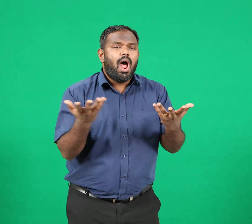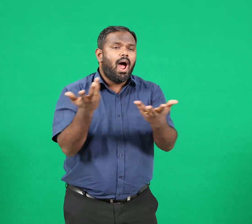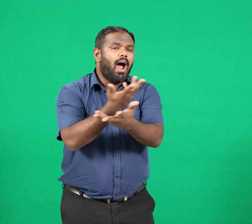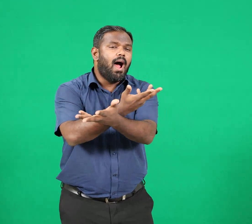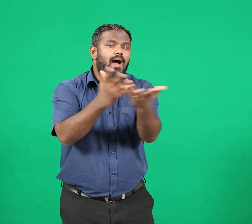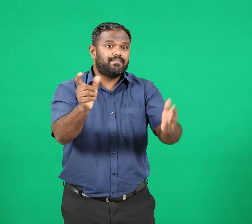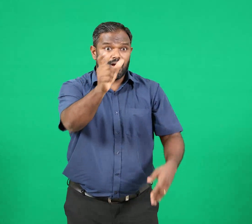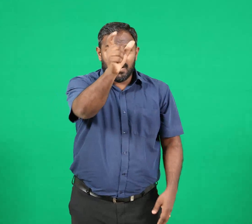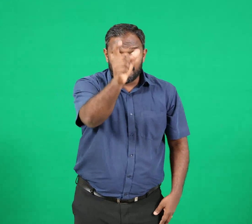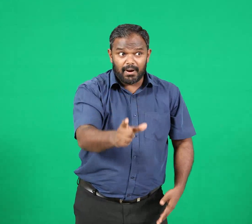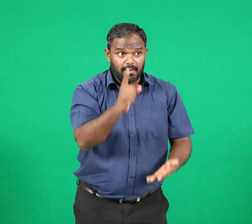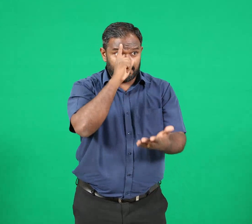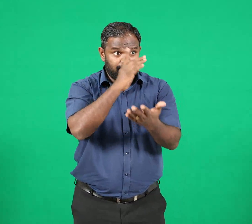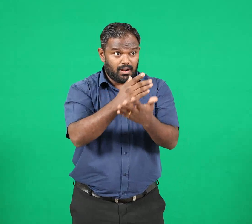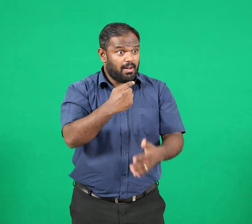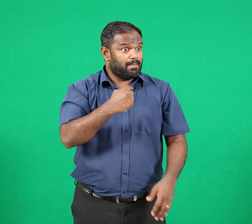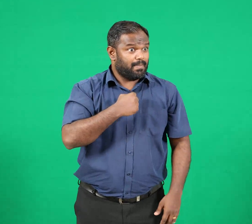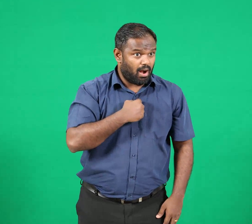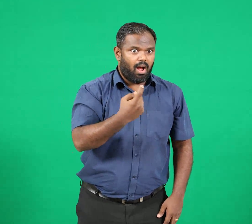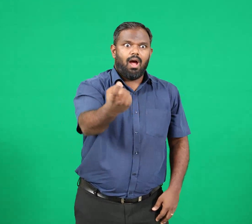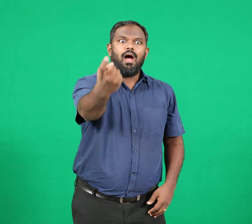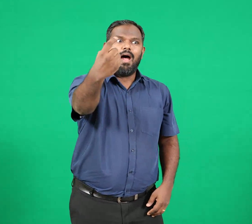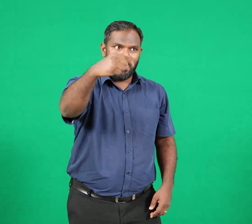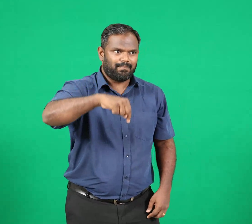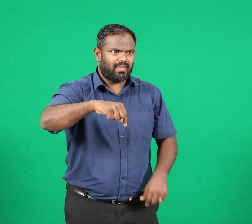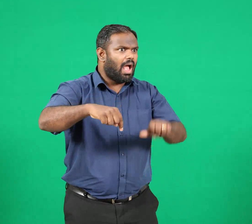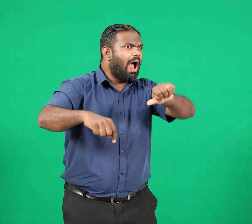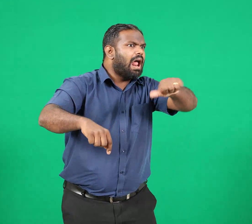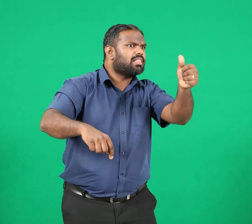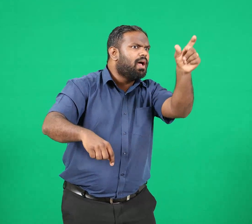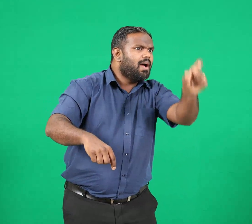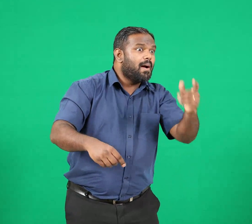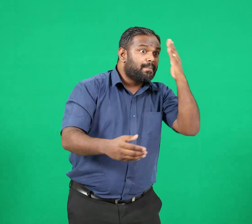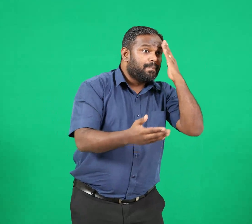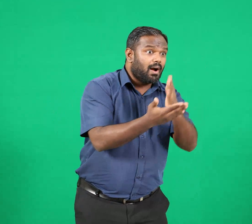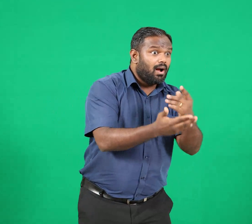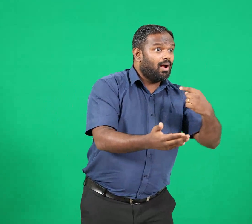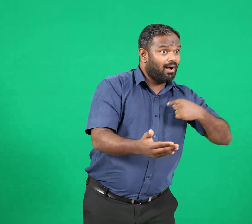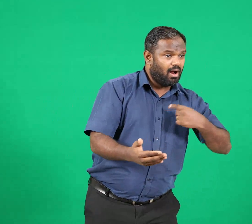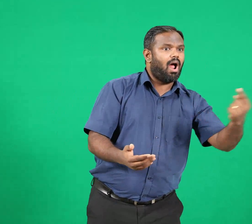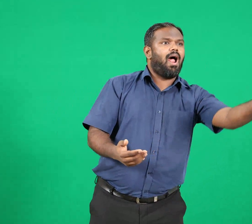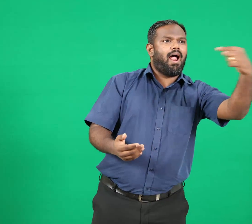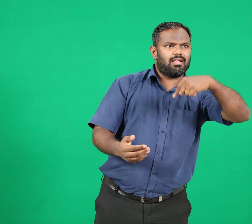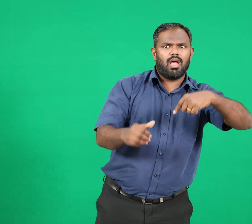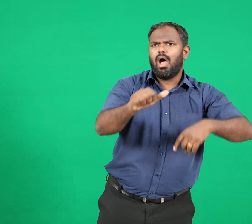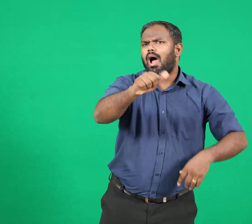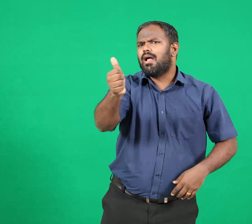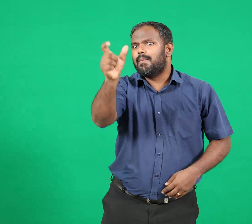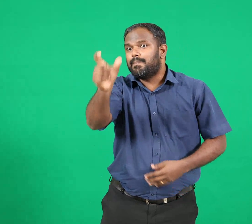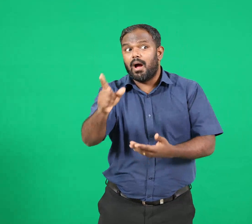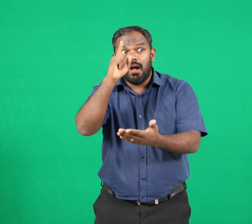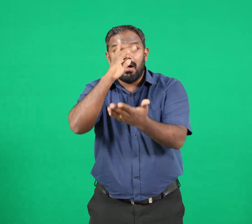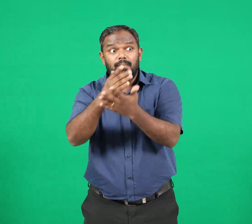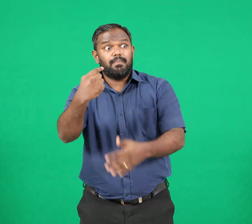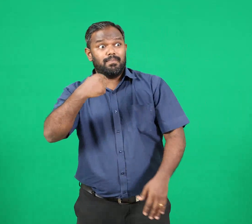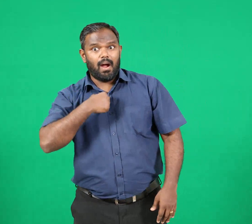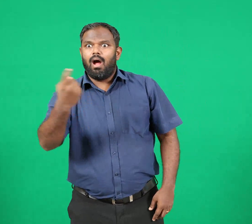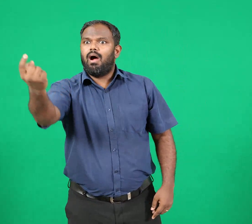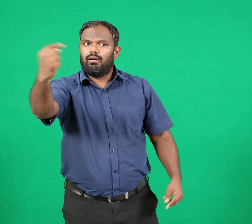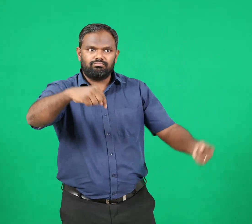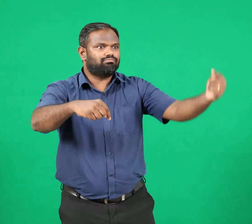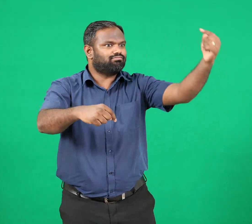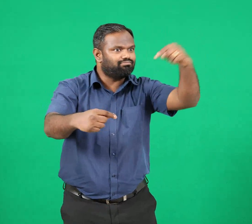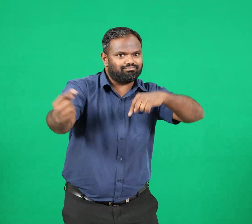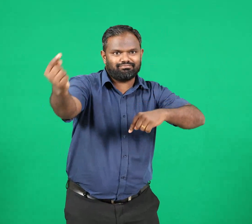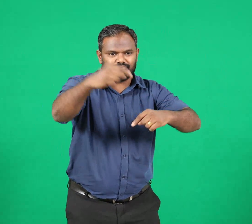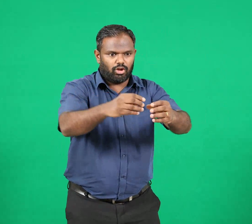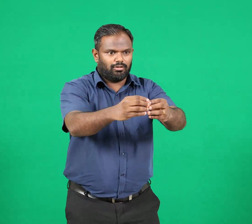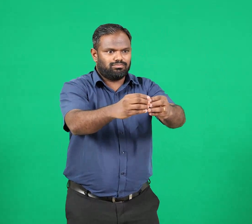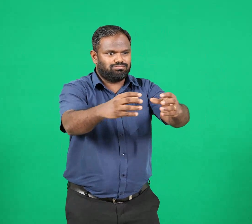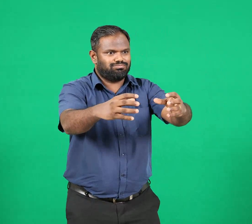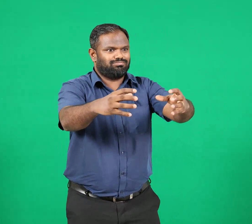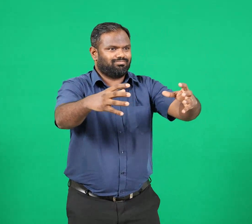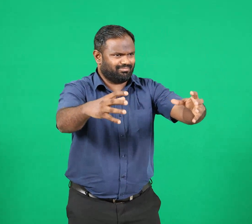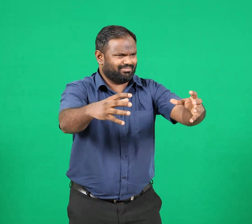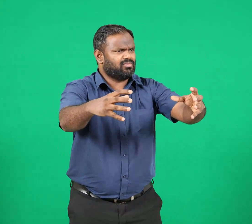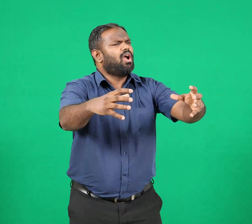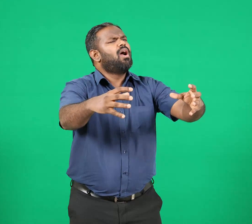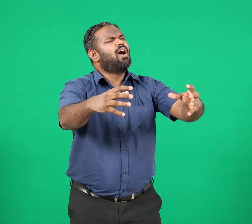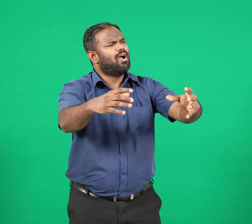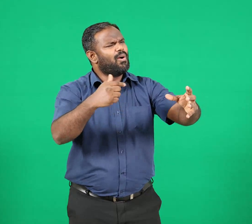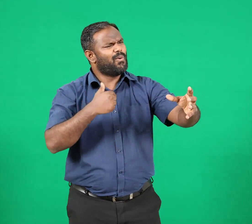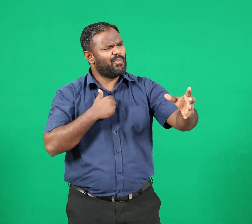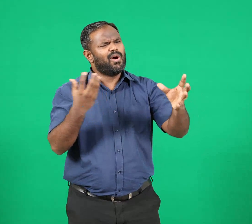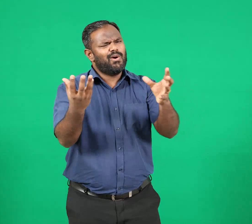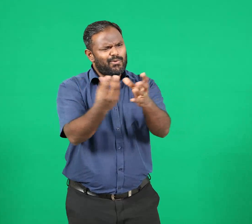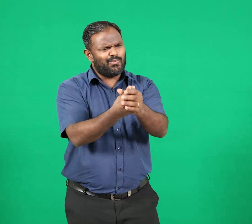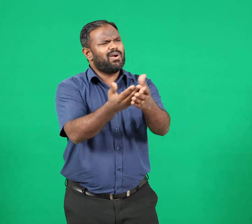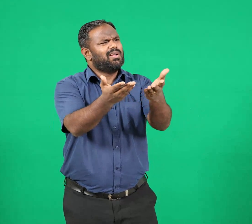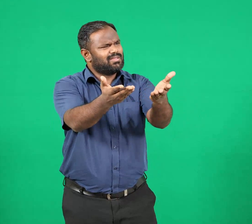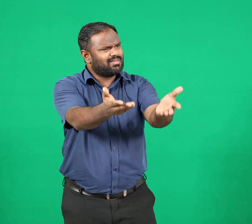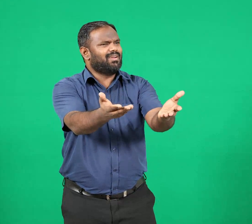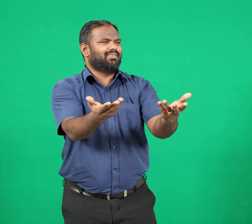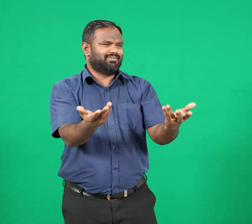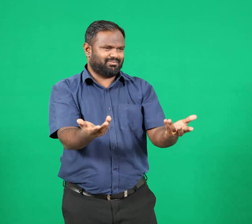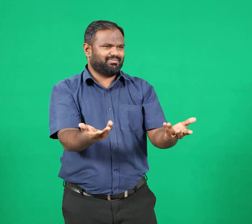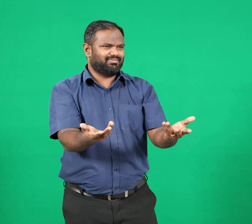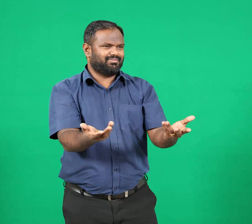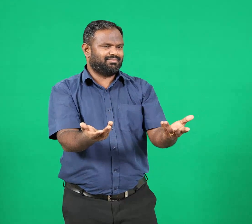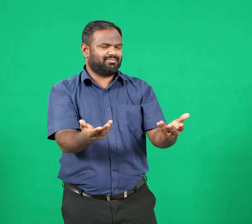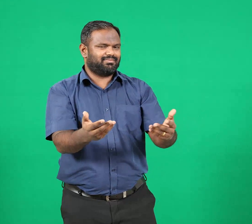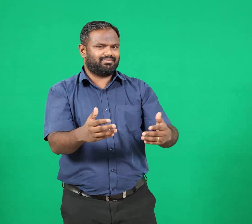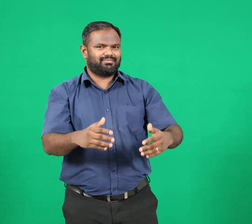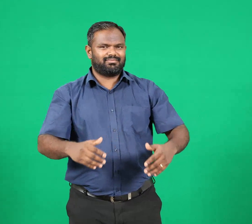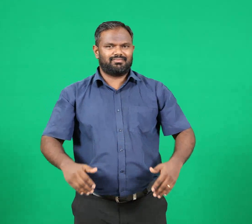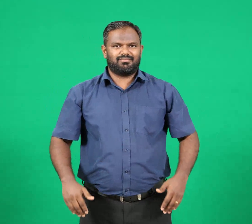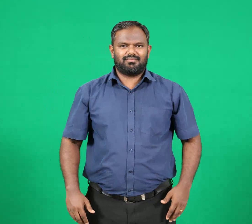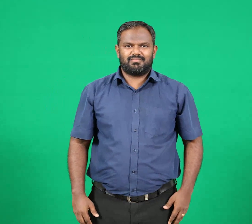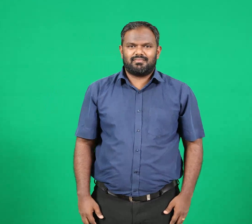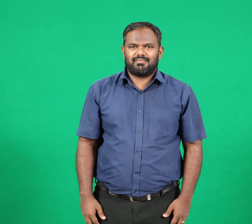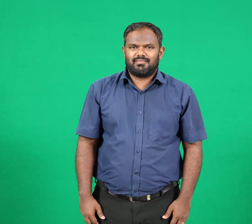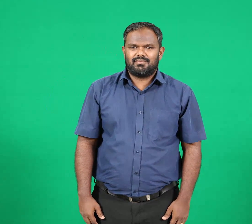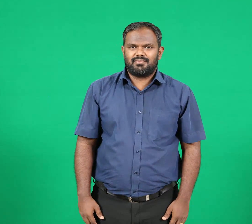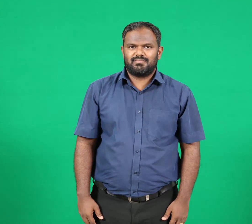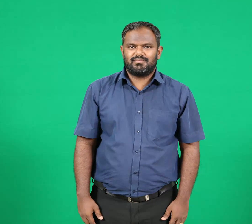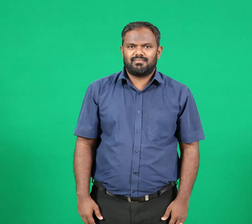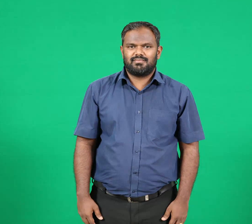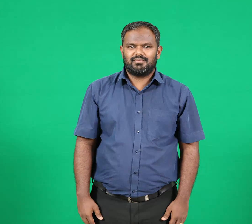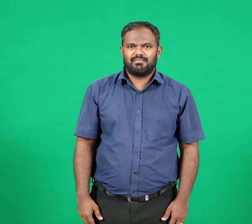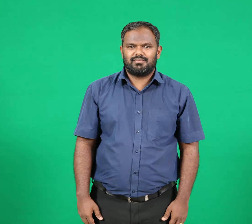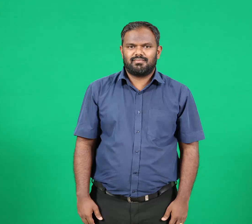For where two or three gather together in My name, there am I with them."